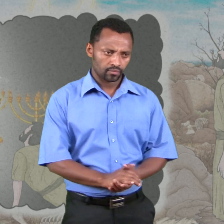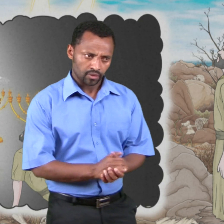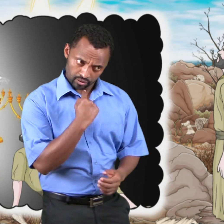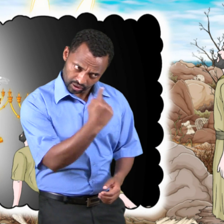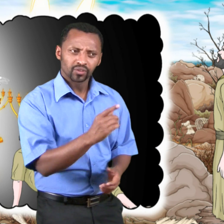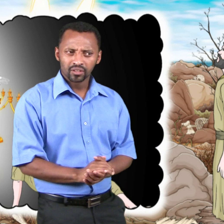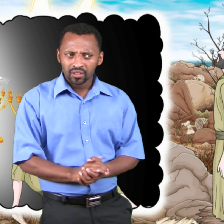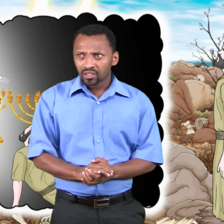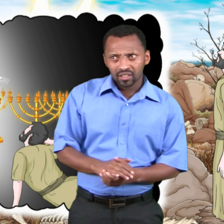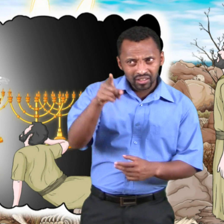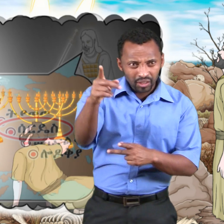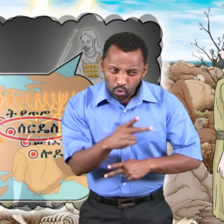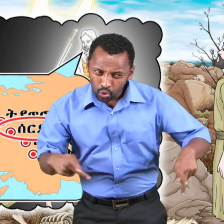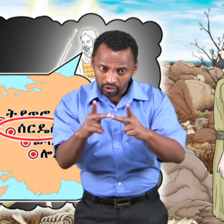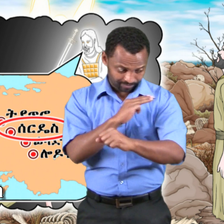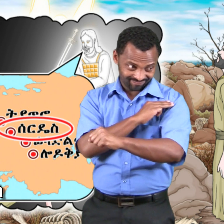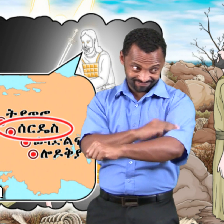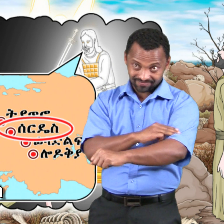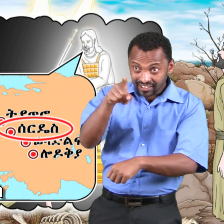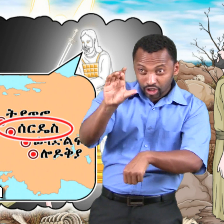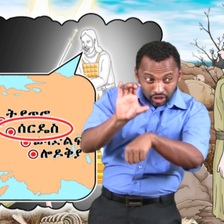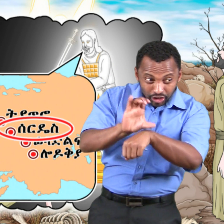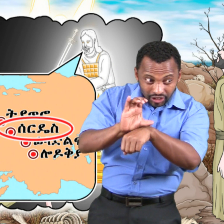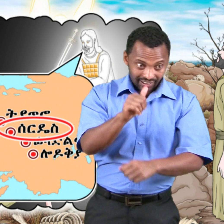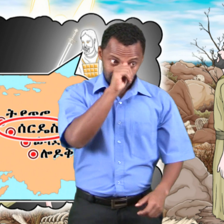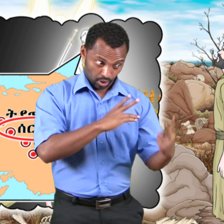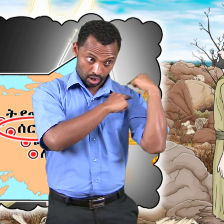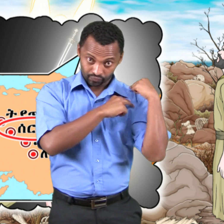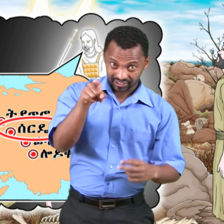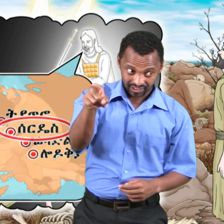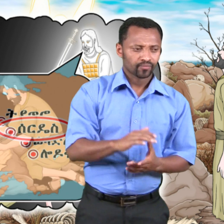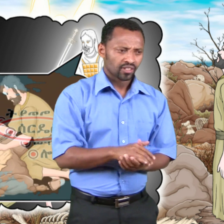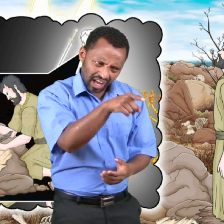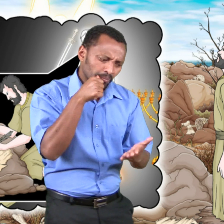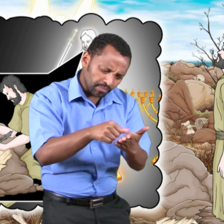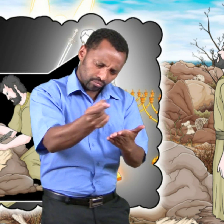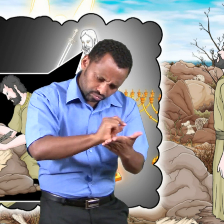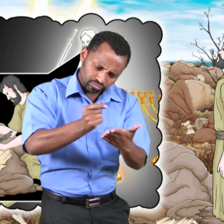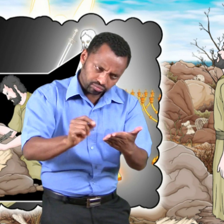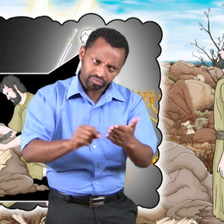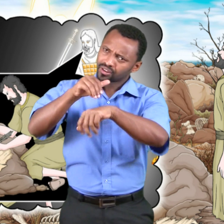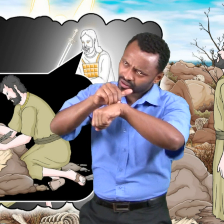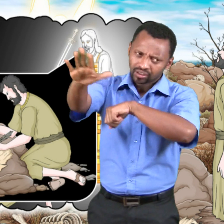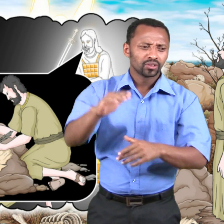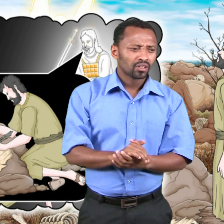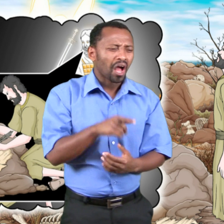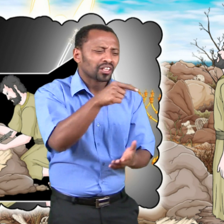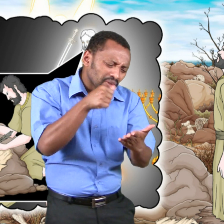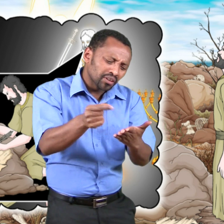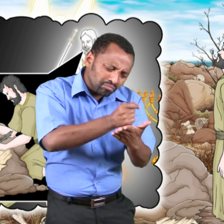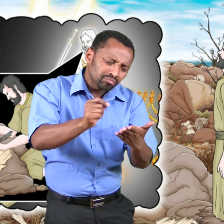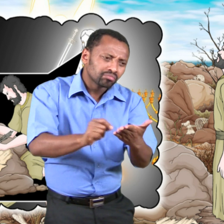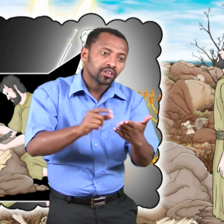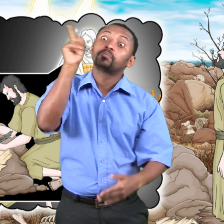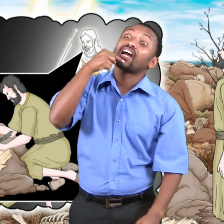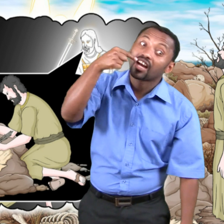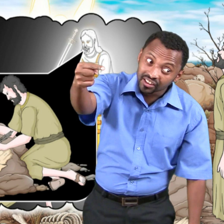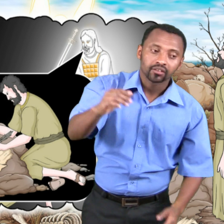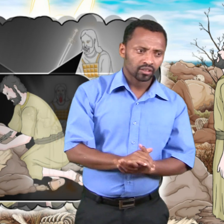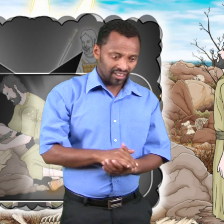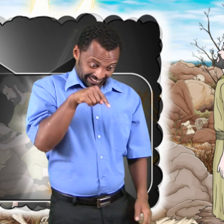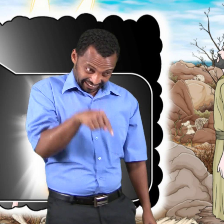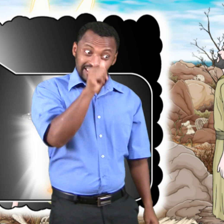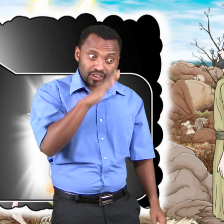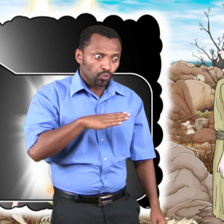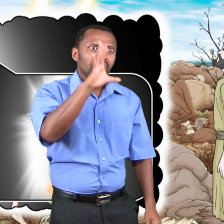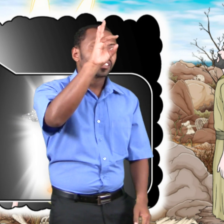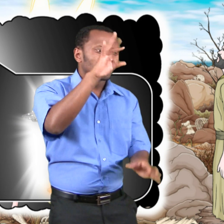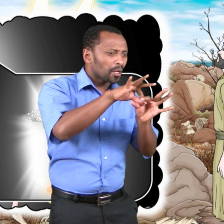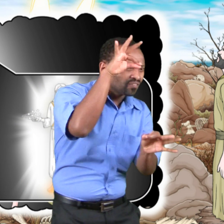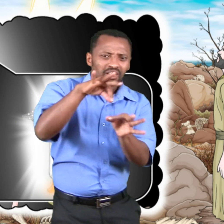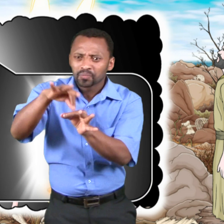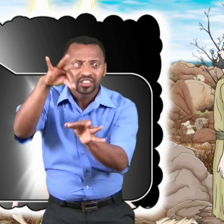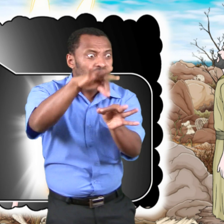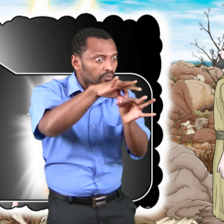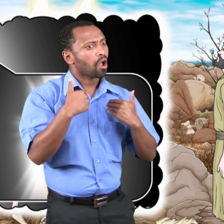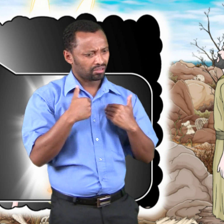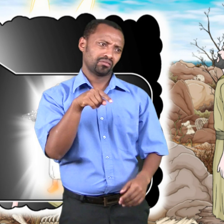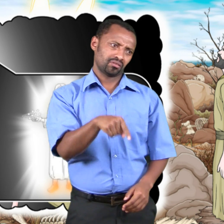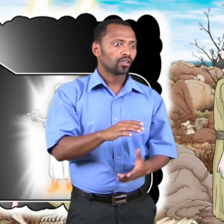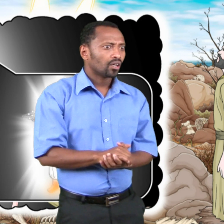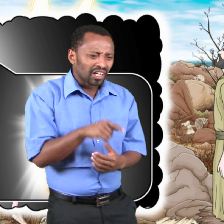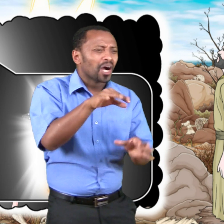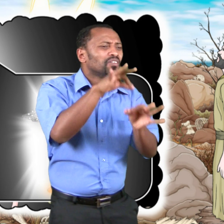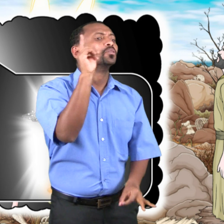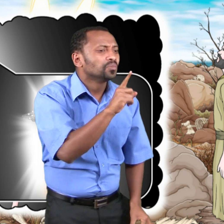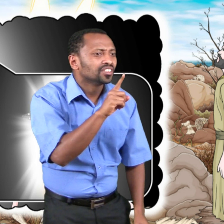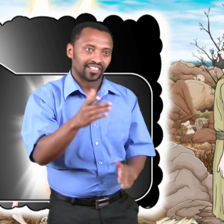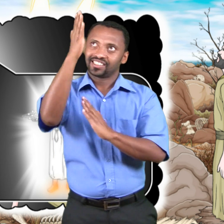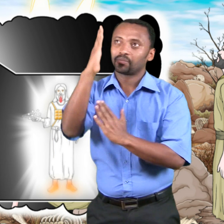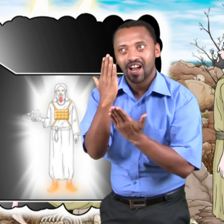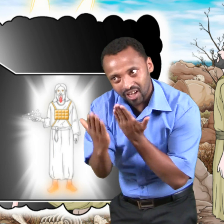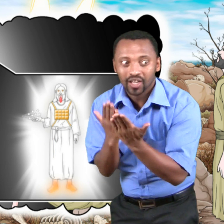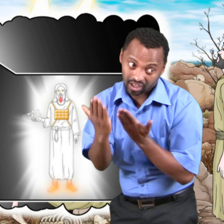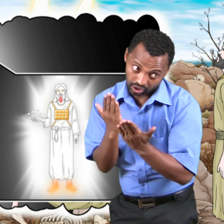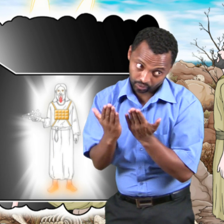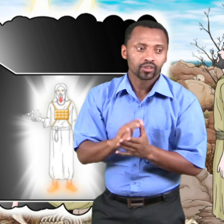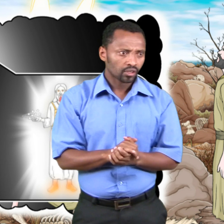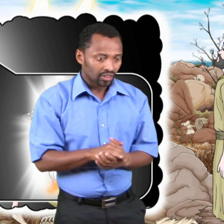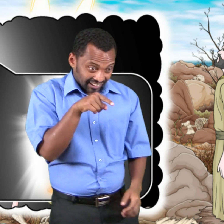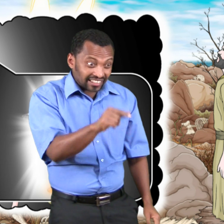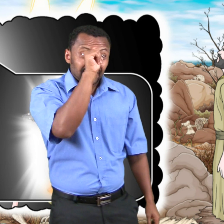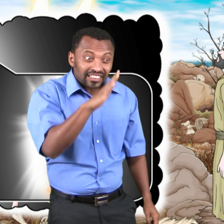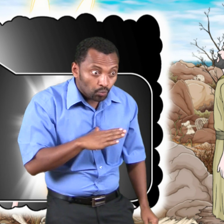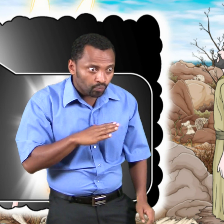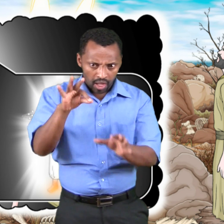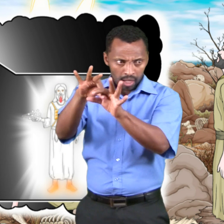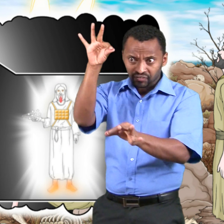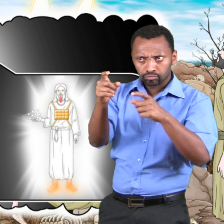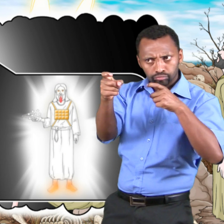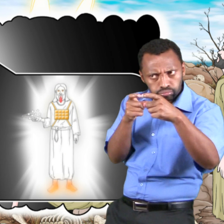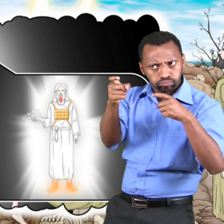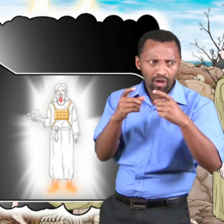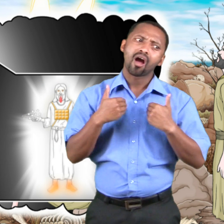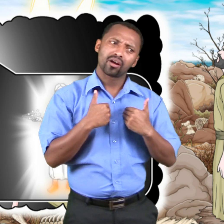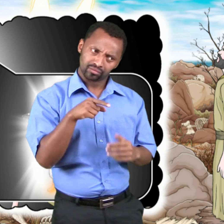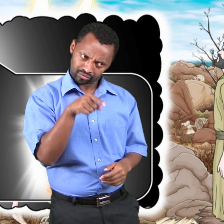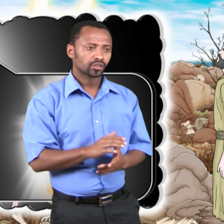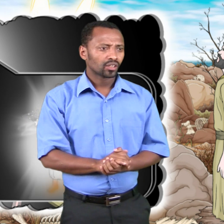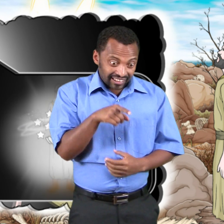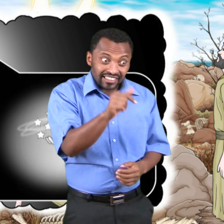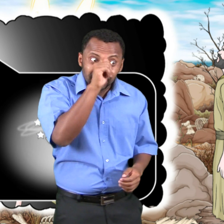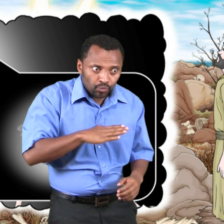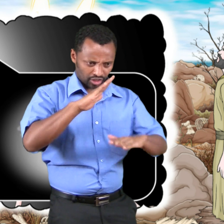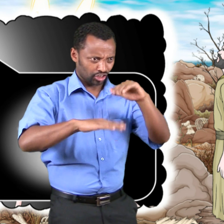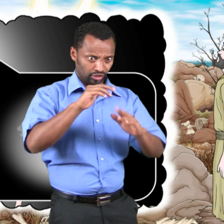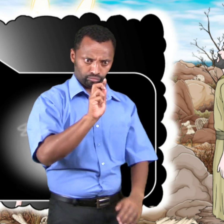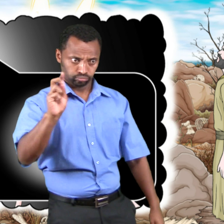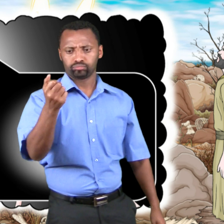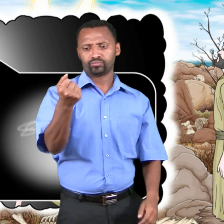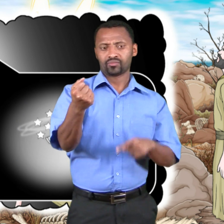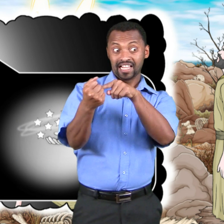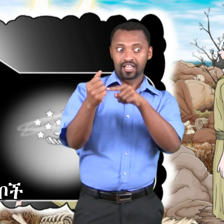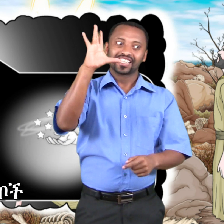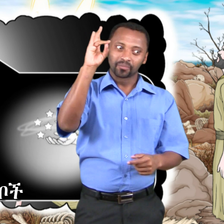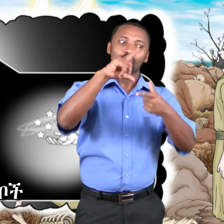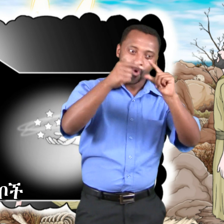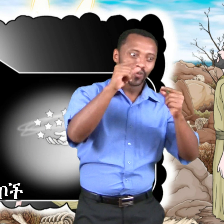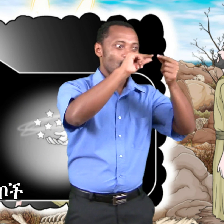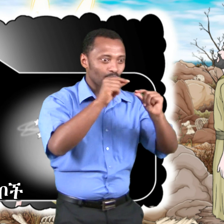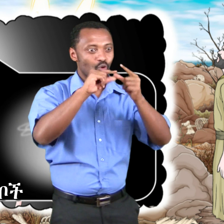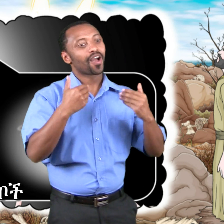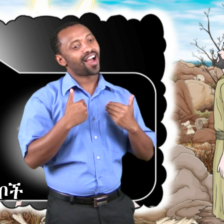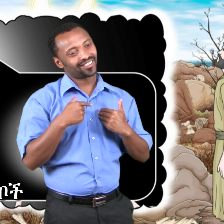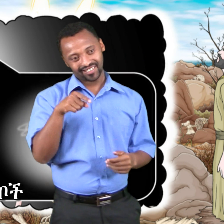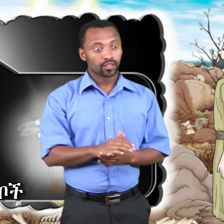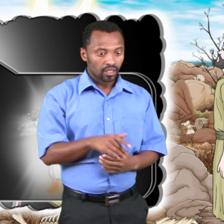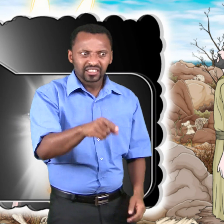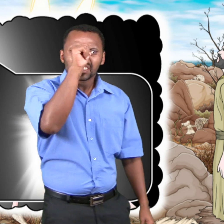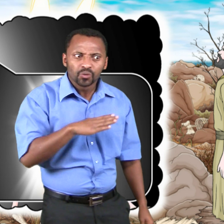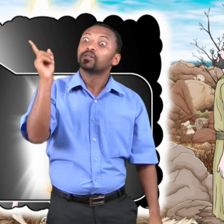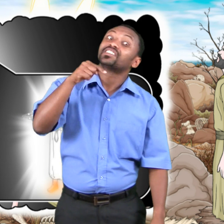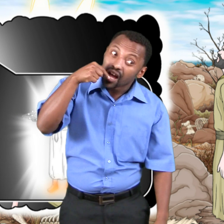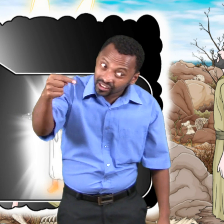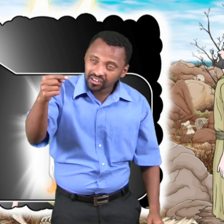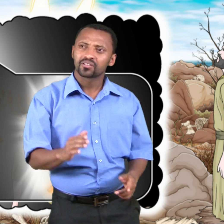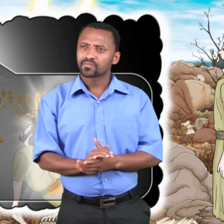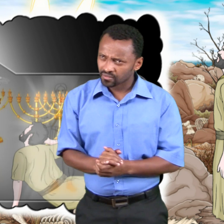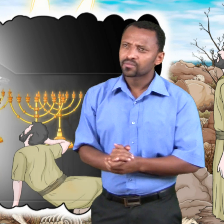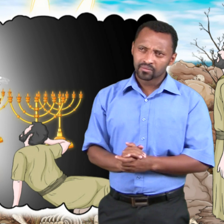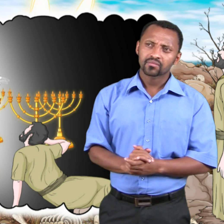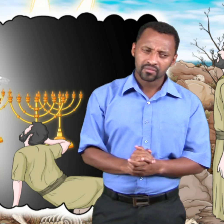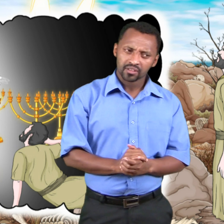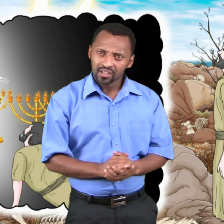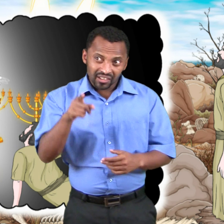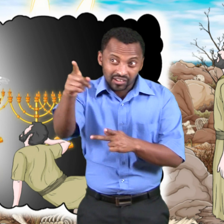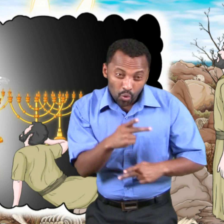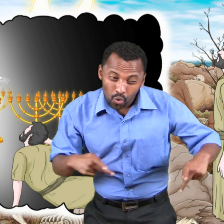“To the angel of the church in Sardis write: These are the words of the One who holds the seven Spirits of God and the seven stars. I know your deeds;